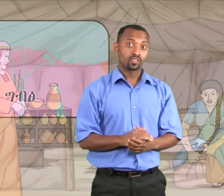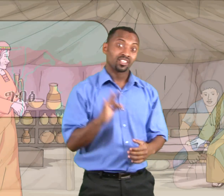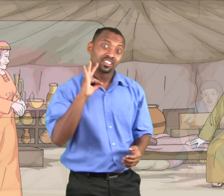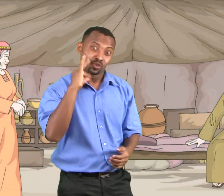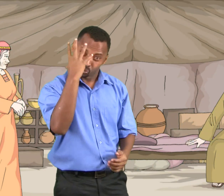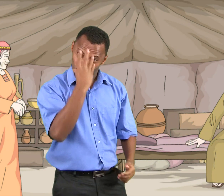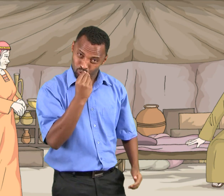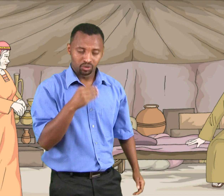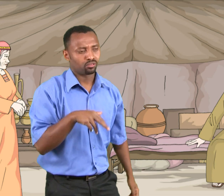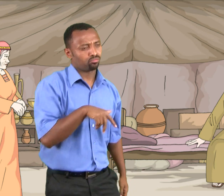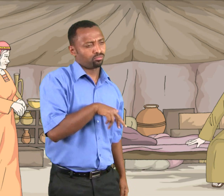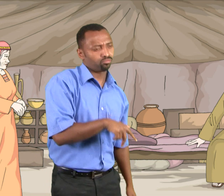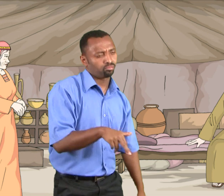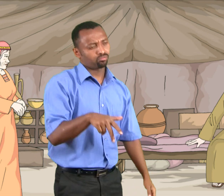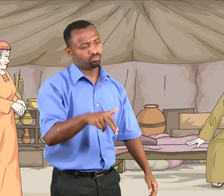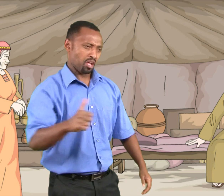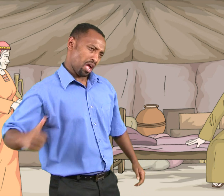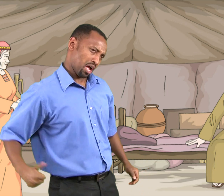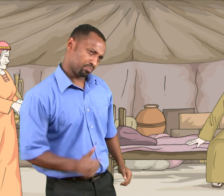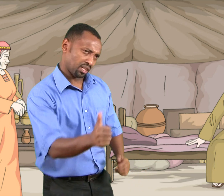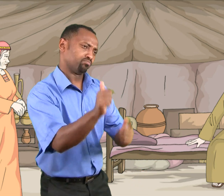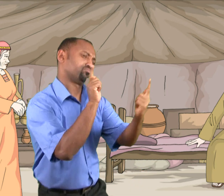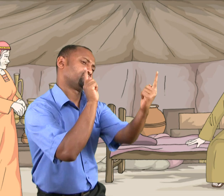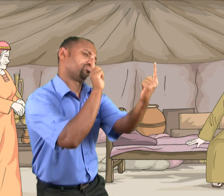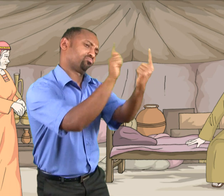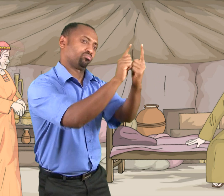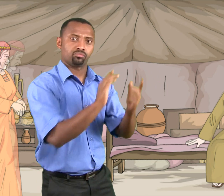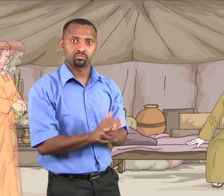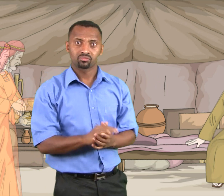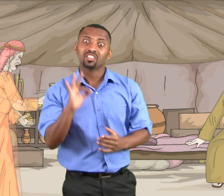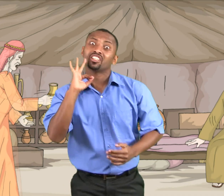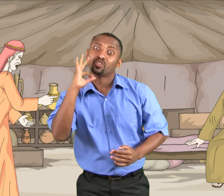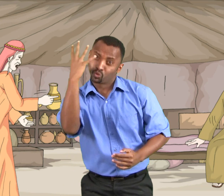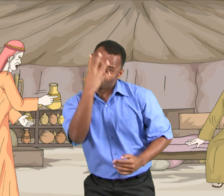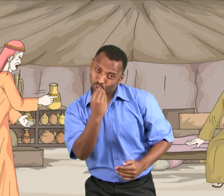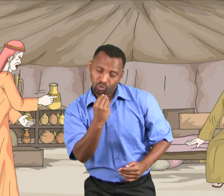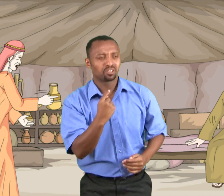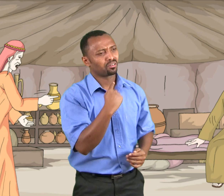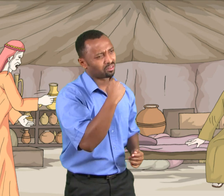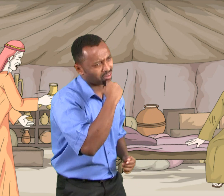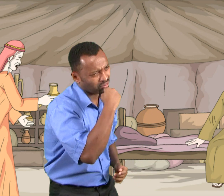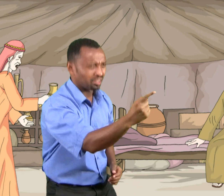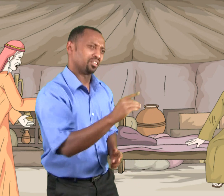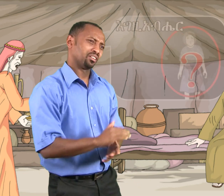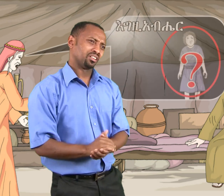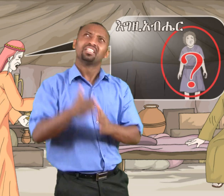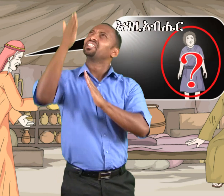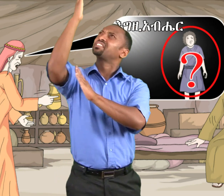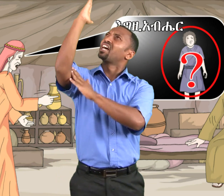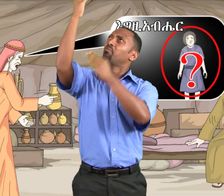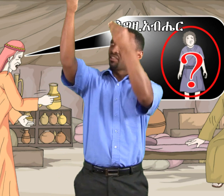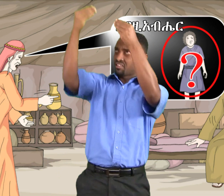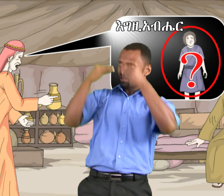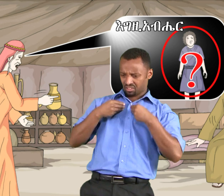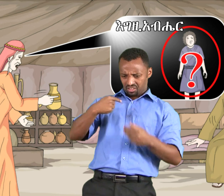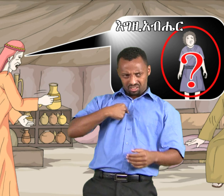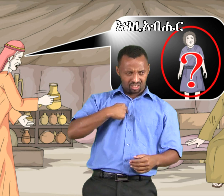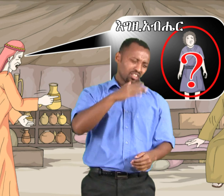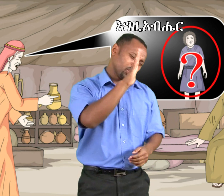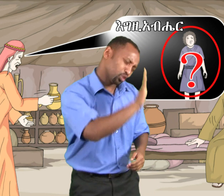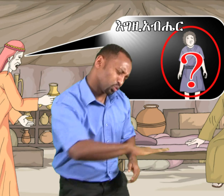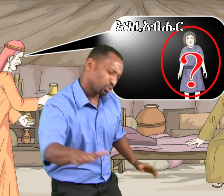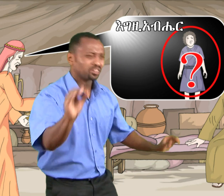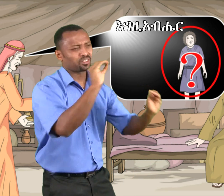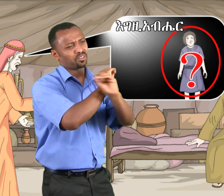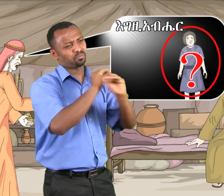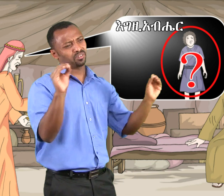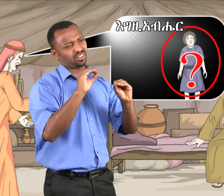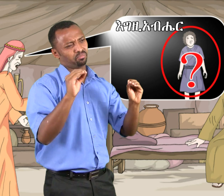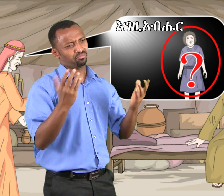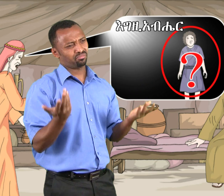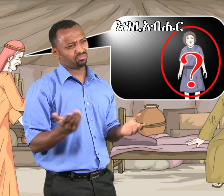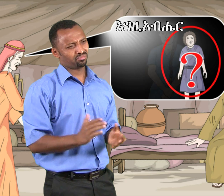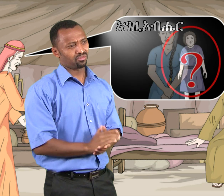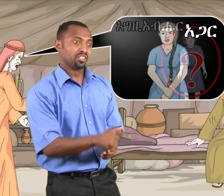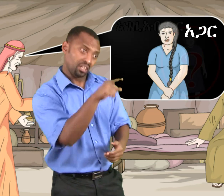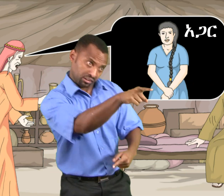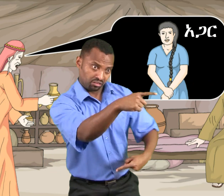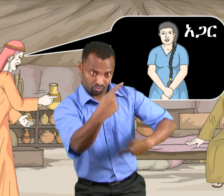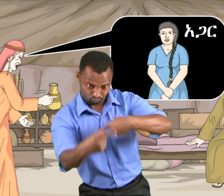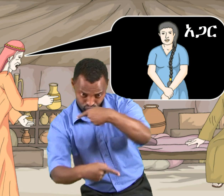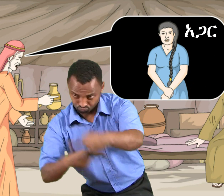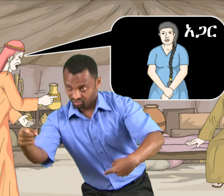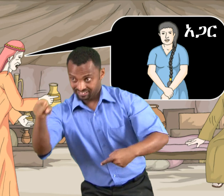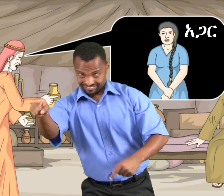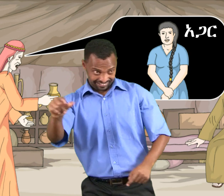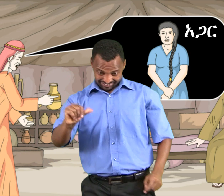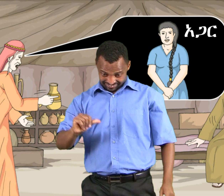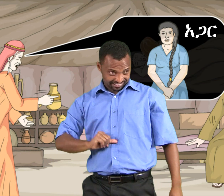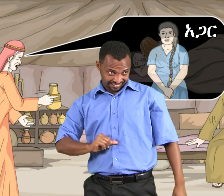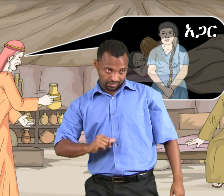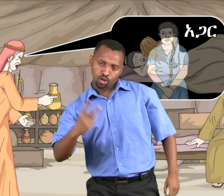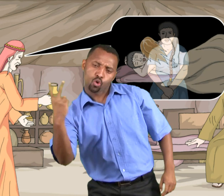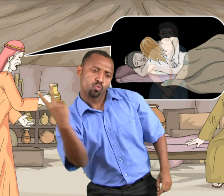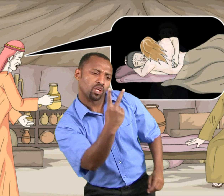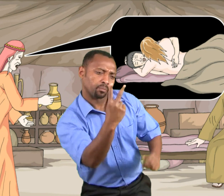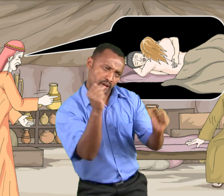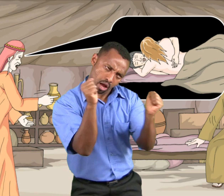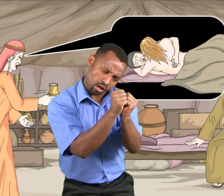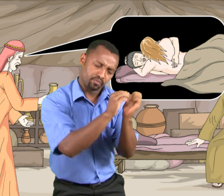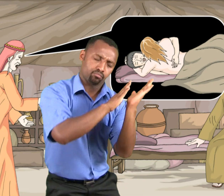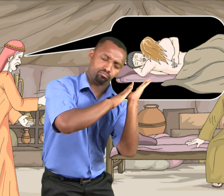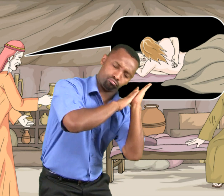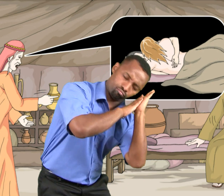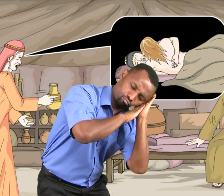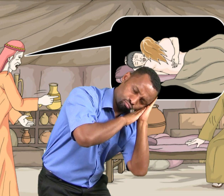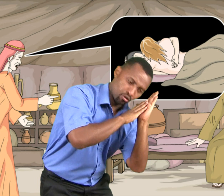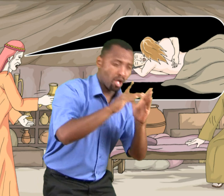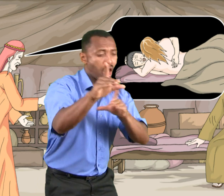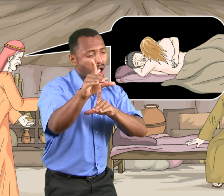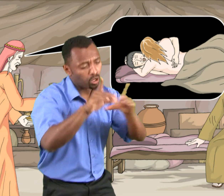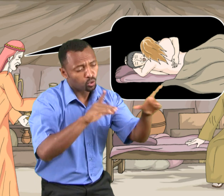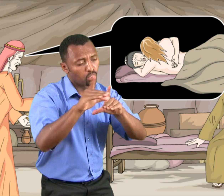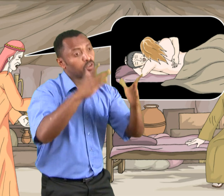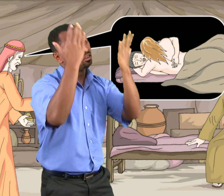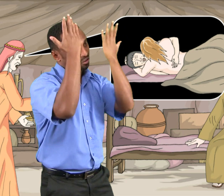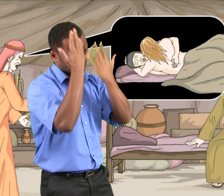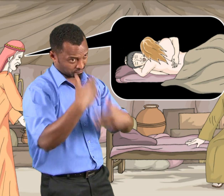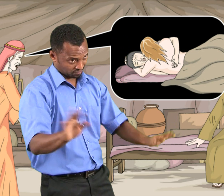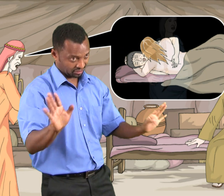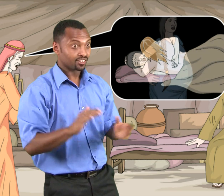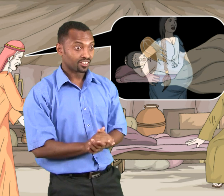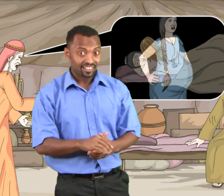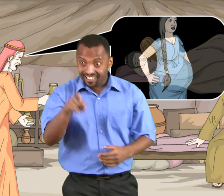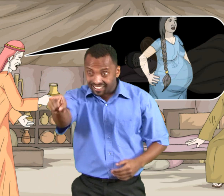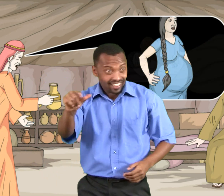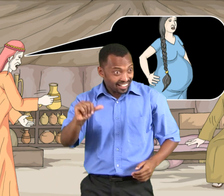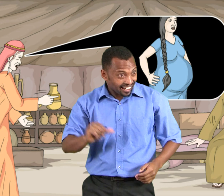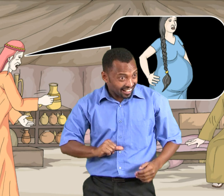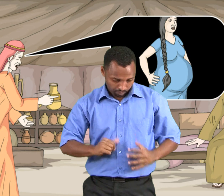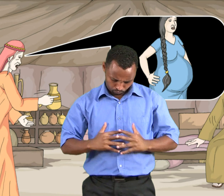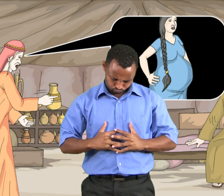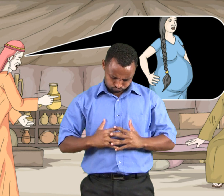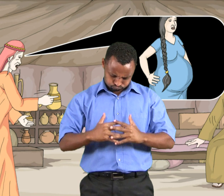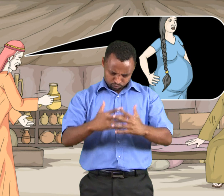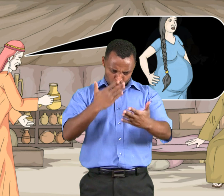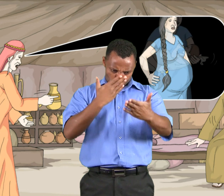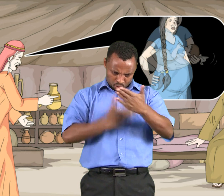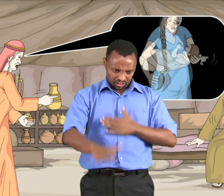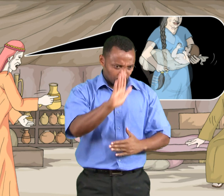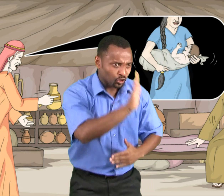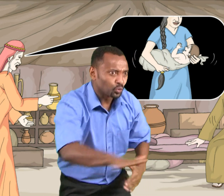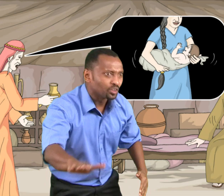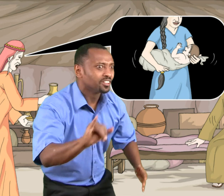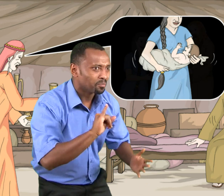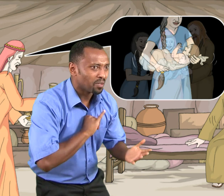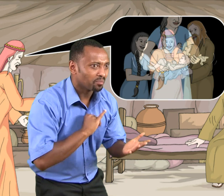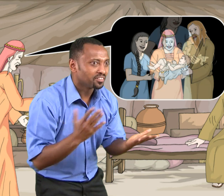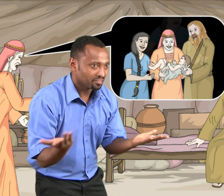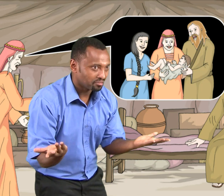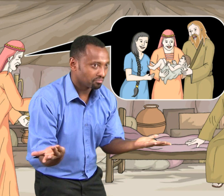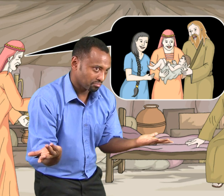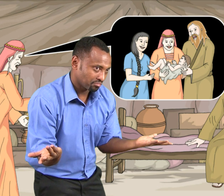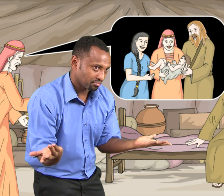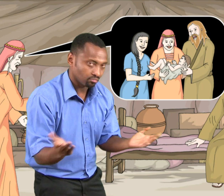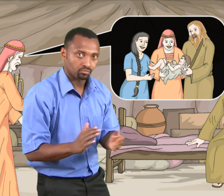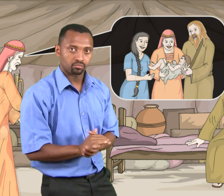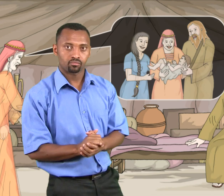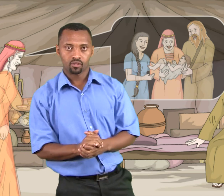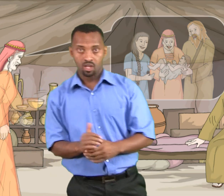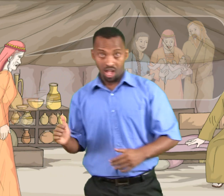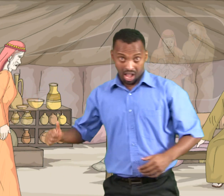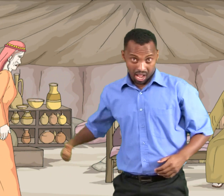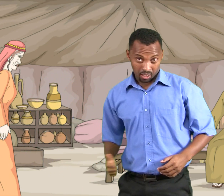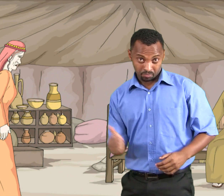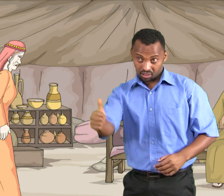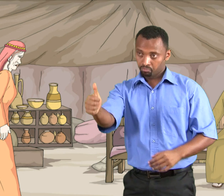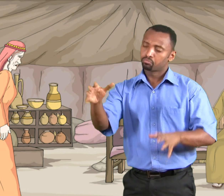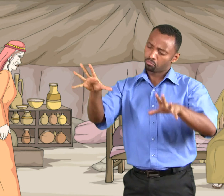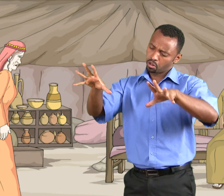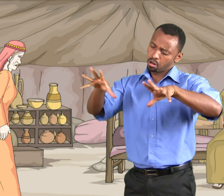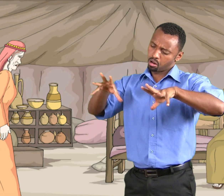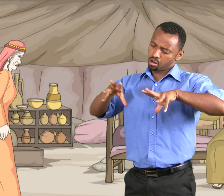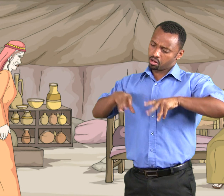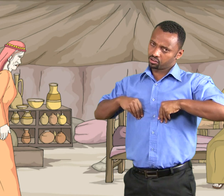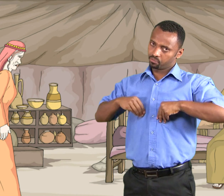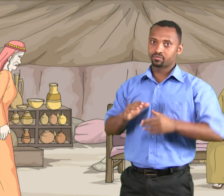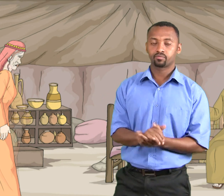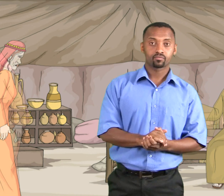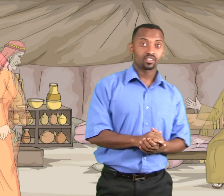So Sarai said to Abram, “Look now, the LORD has prevented me from bearing children. Please go to my maidservant; perhaps I can build a family by her.”